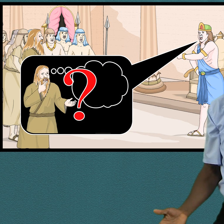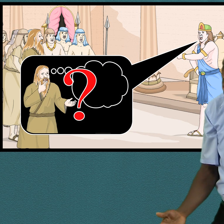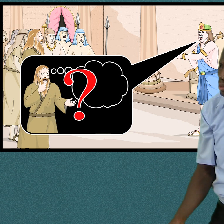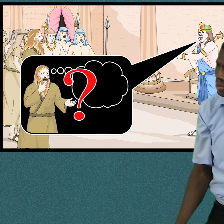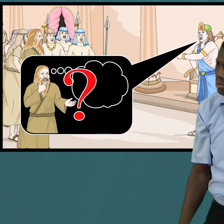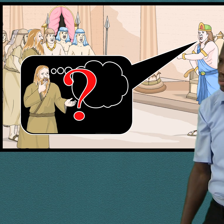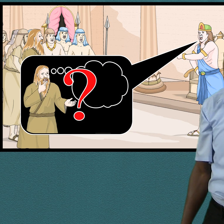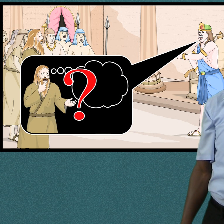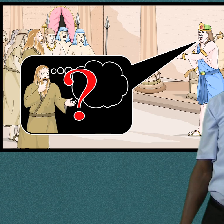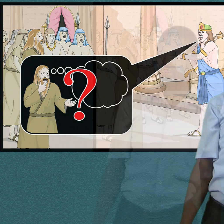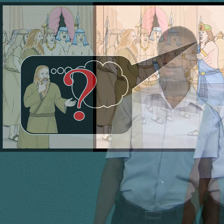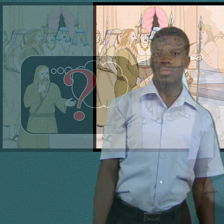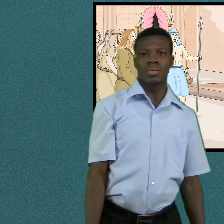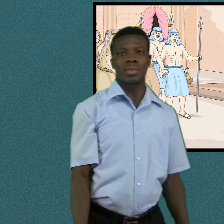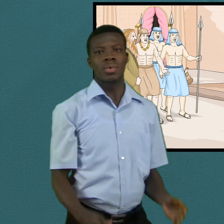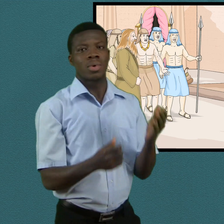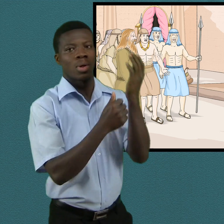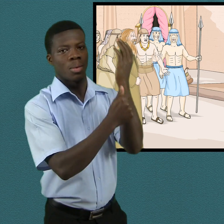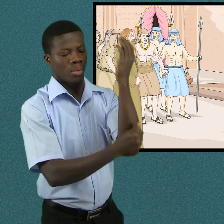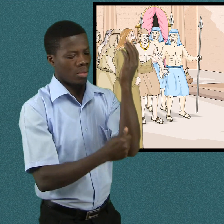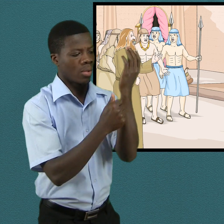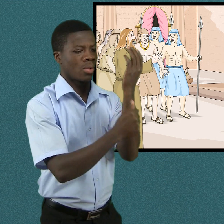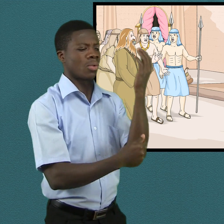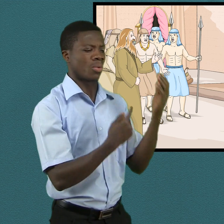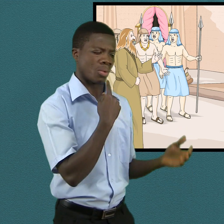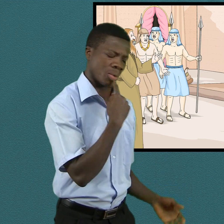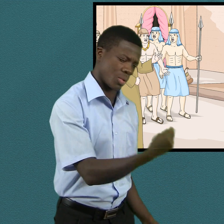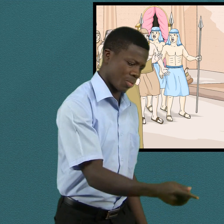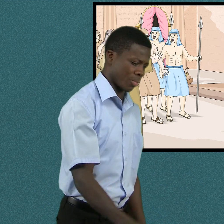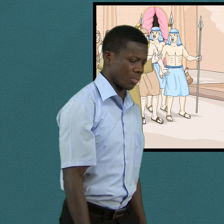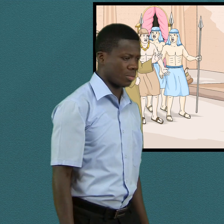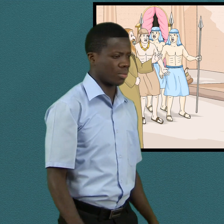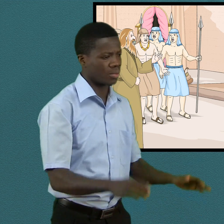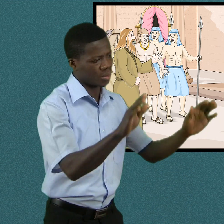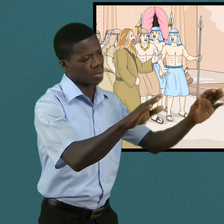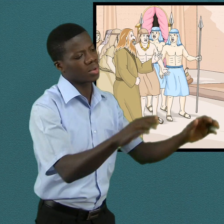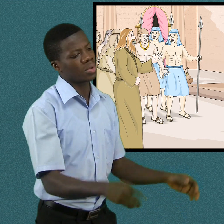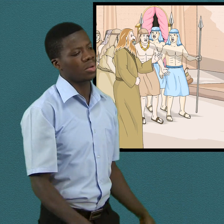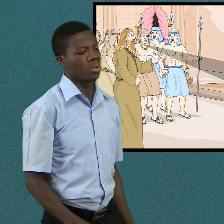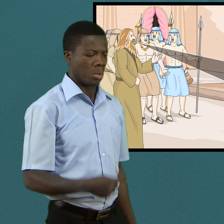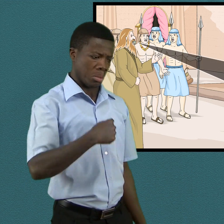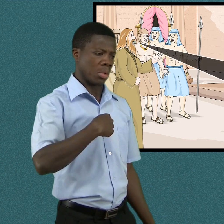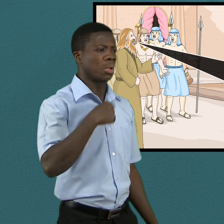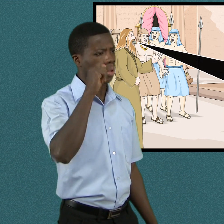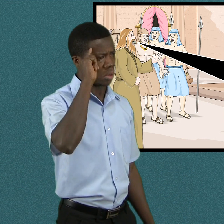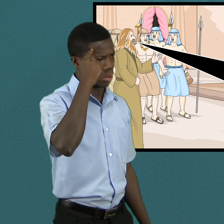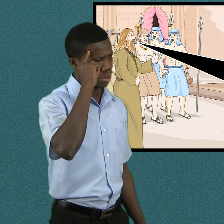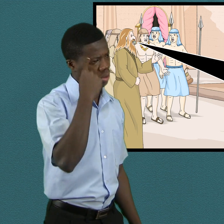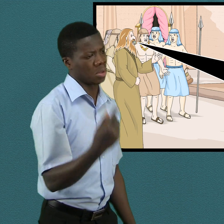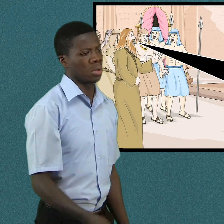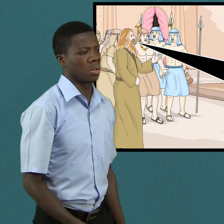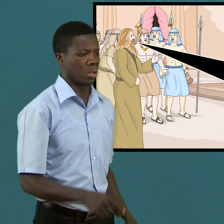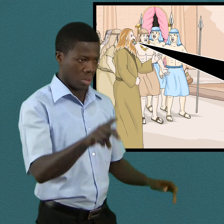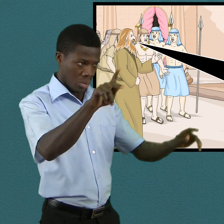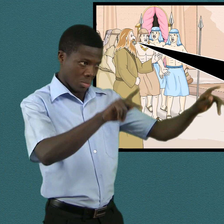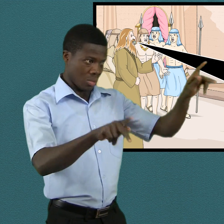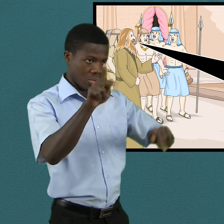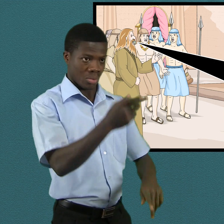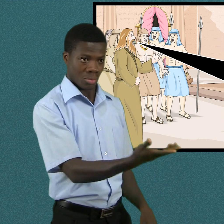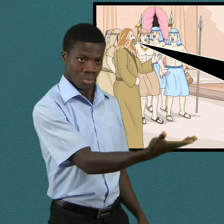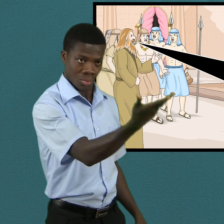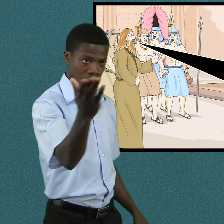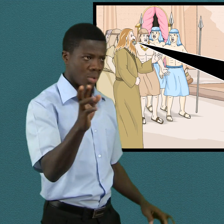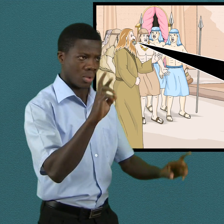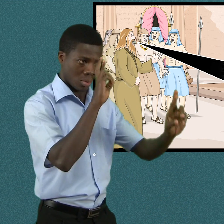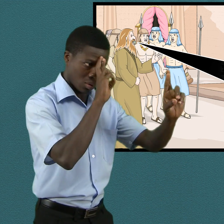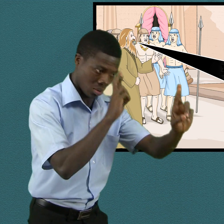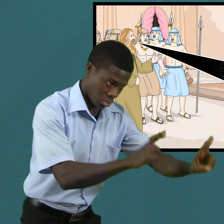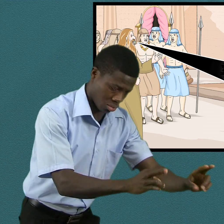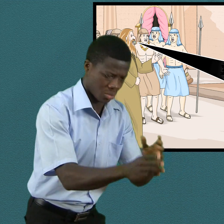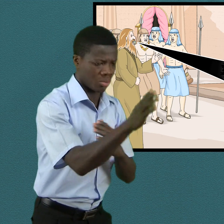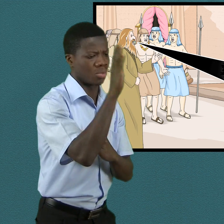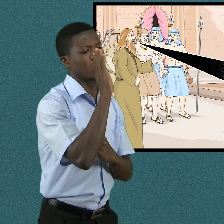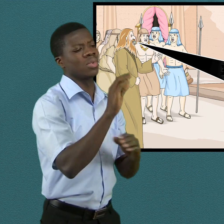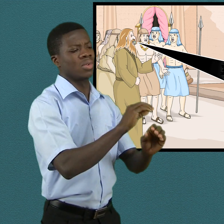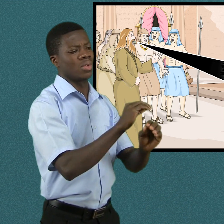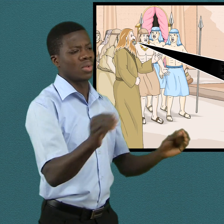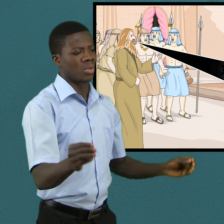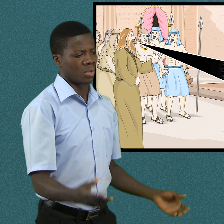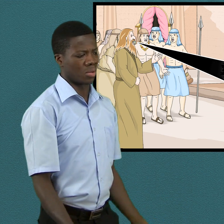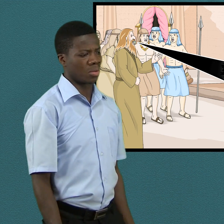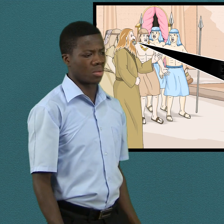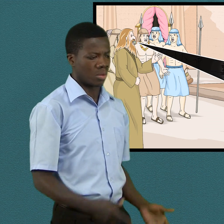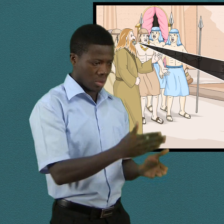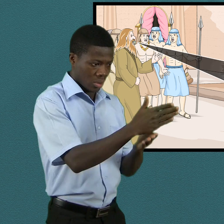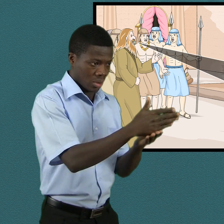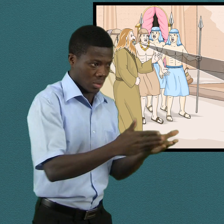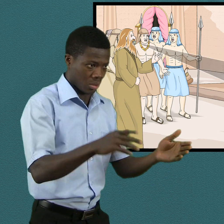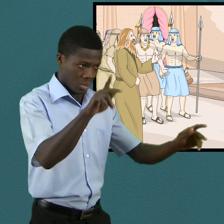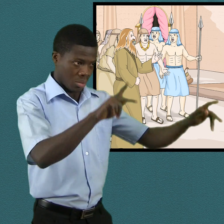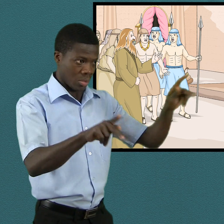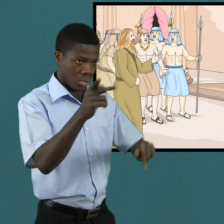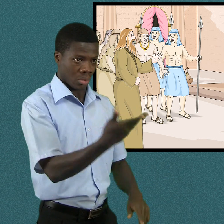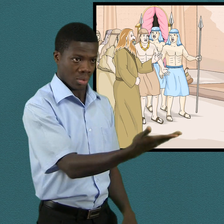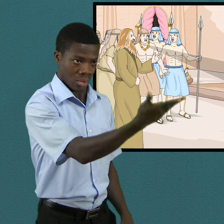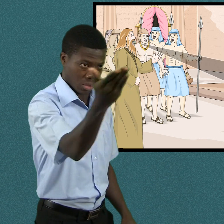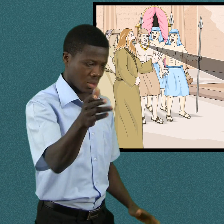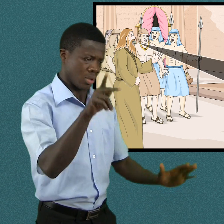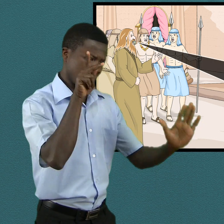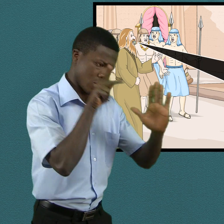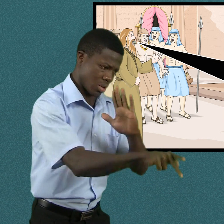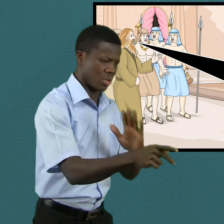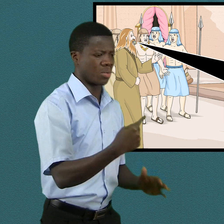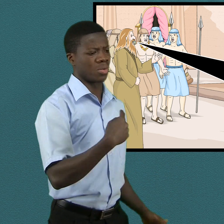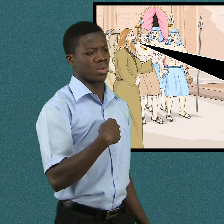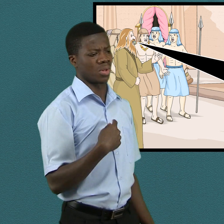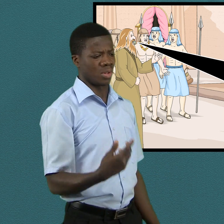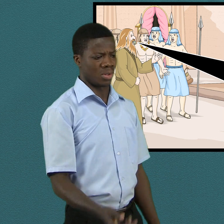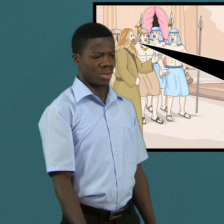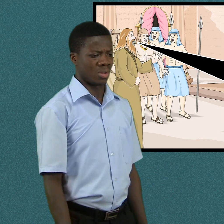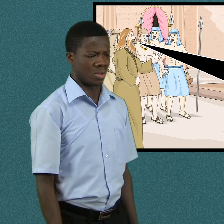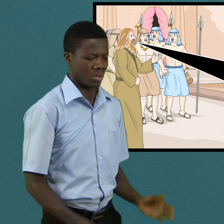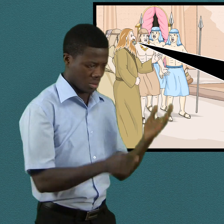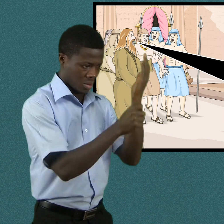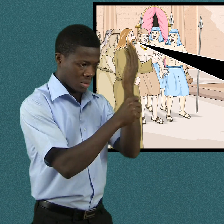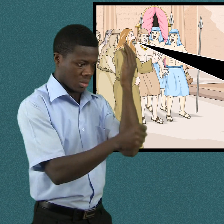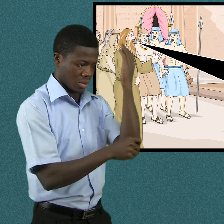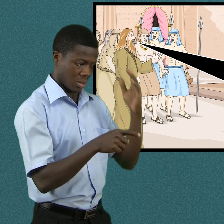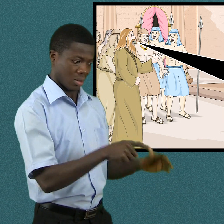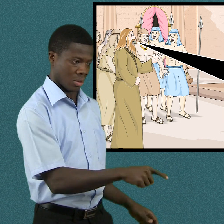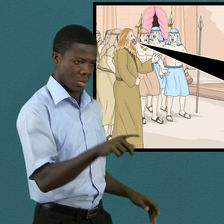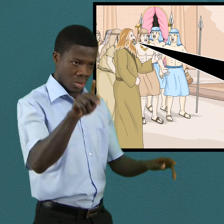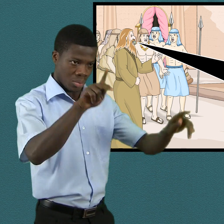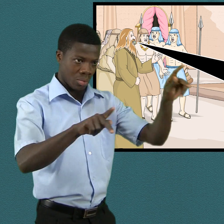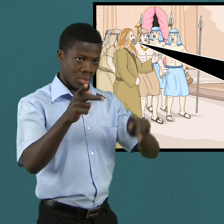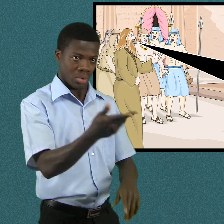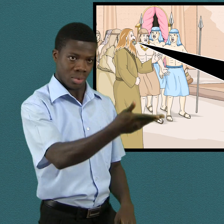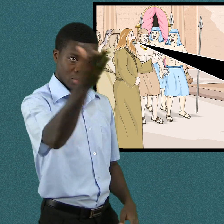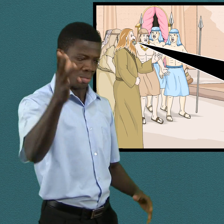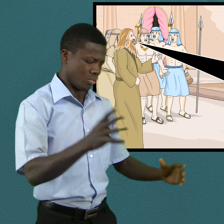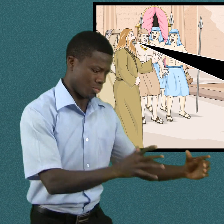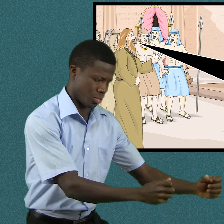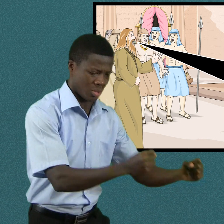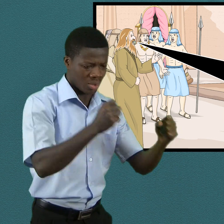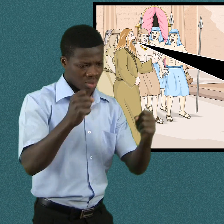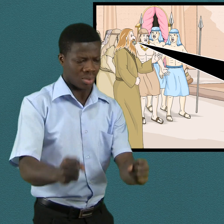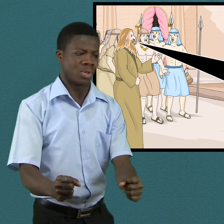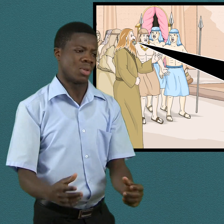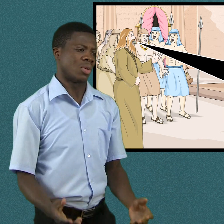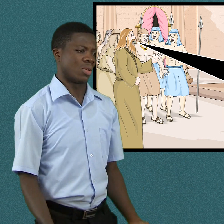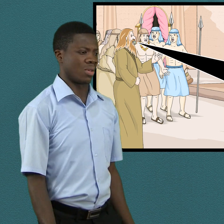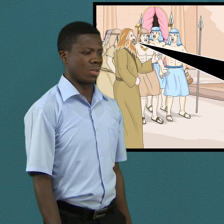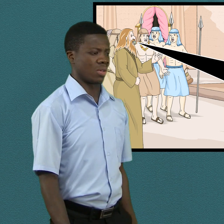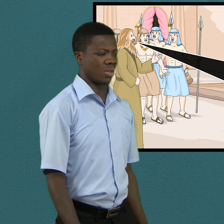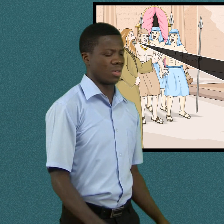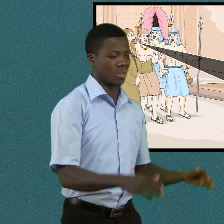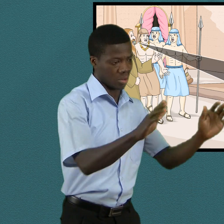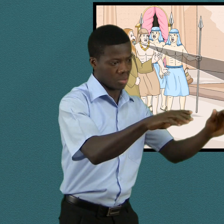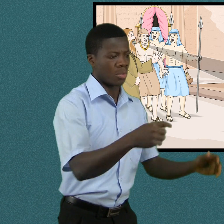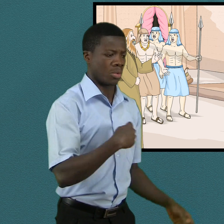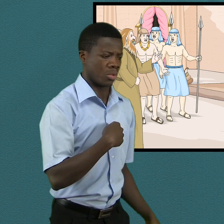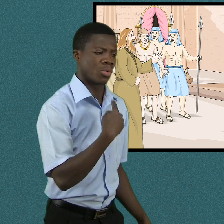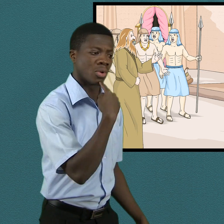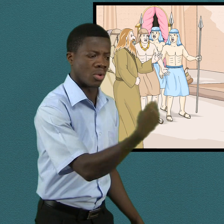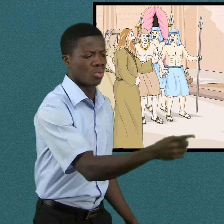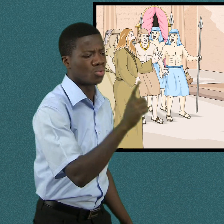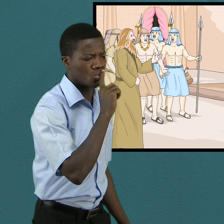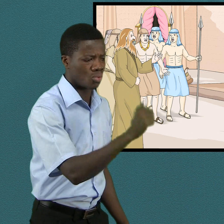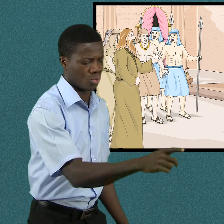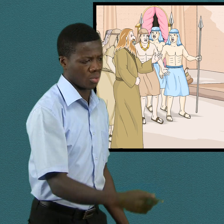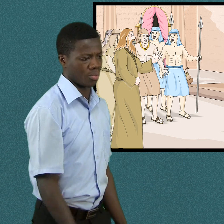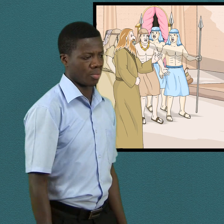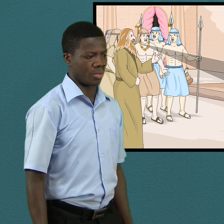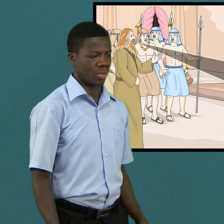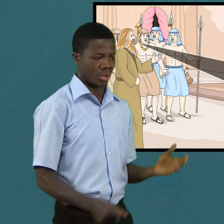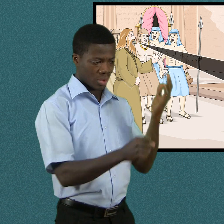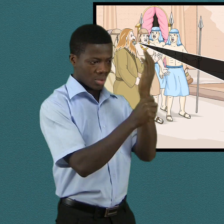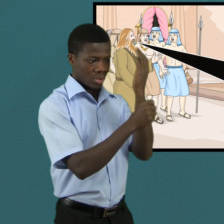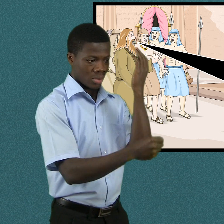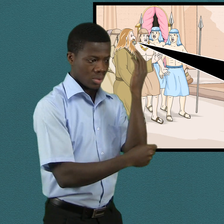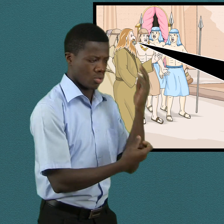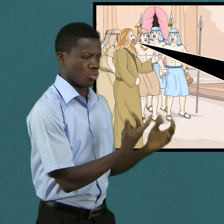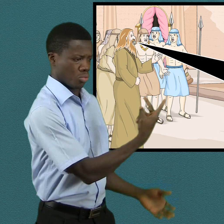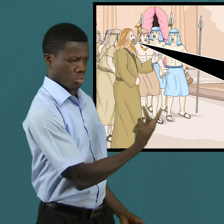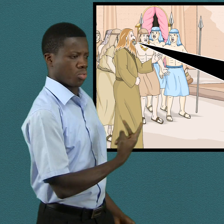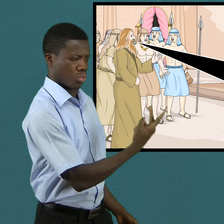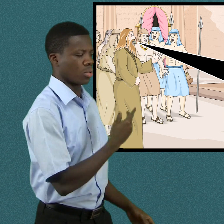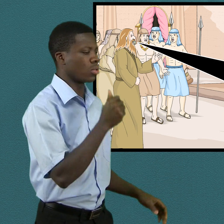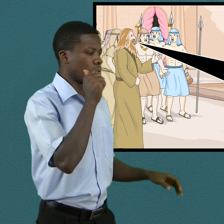Abraham replied, “I thought to myself, ‘Surely there is no fear of God in this place. They will kill me on account of my wife.’